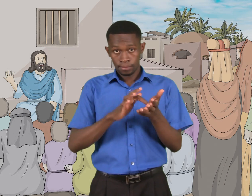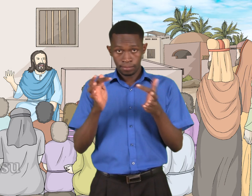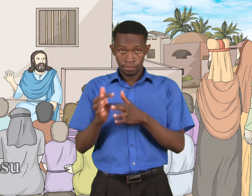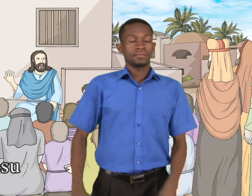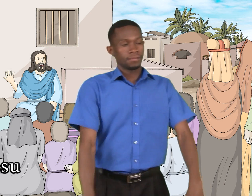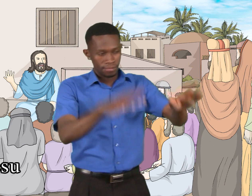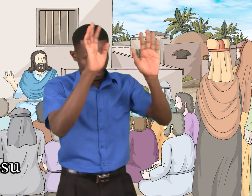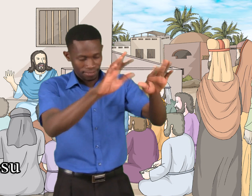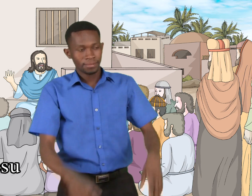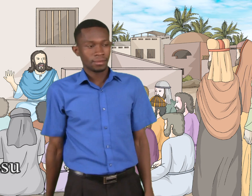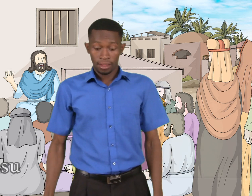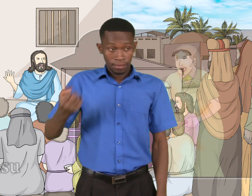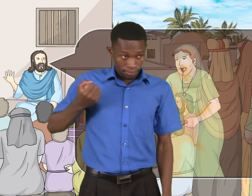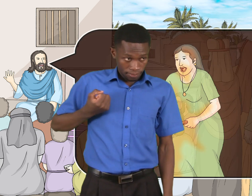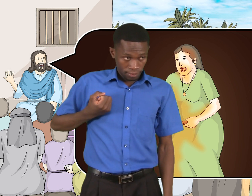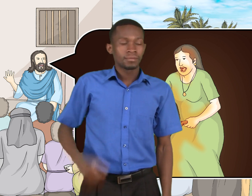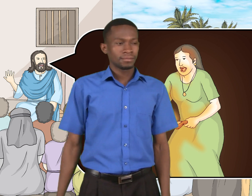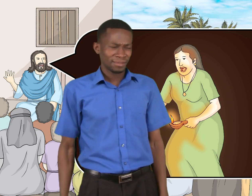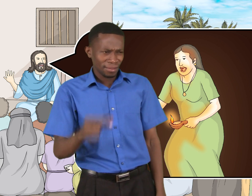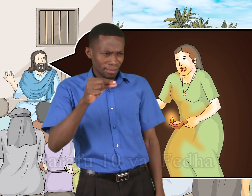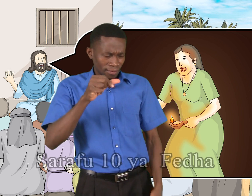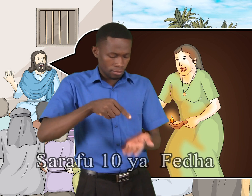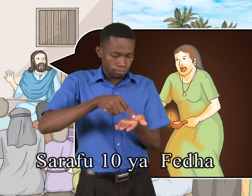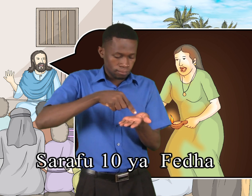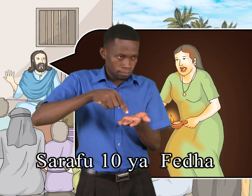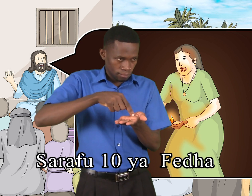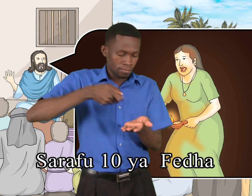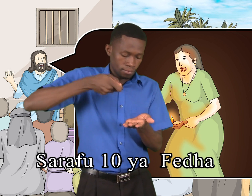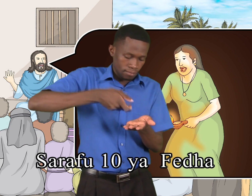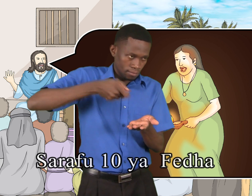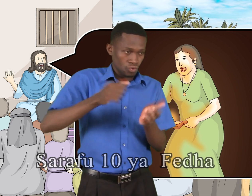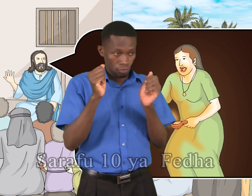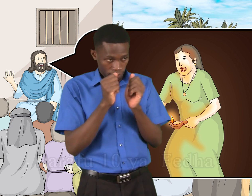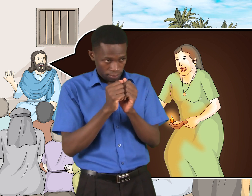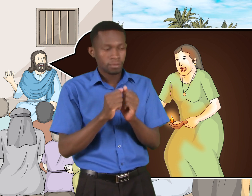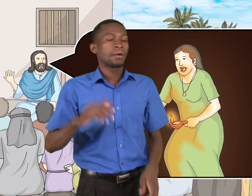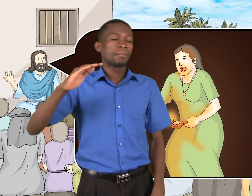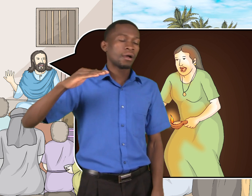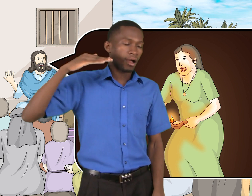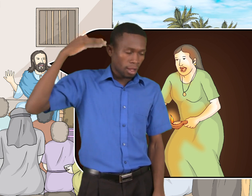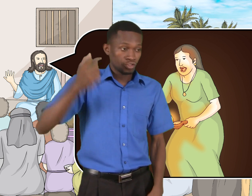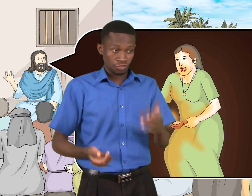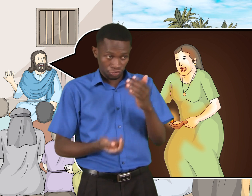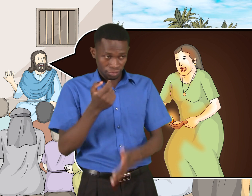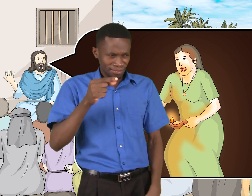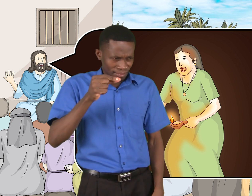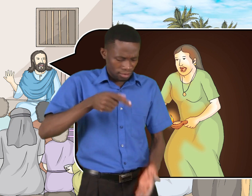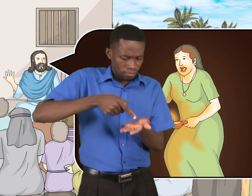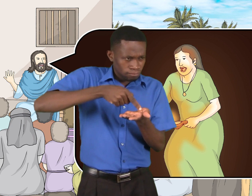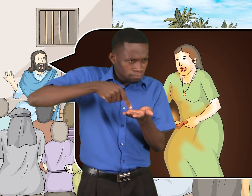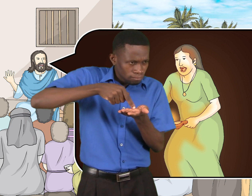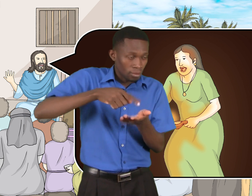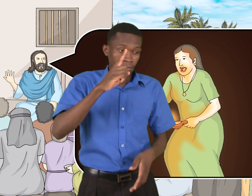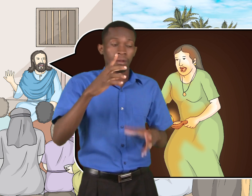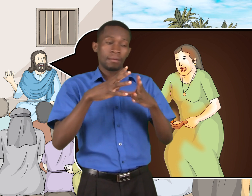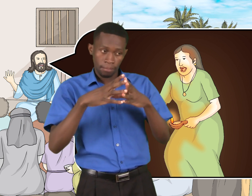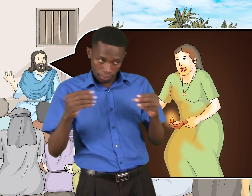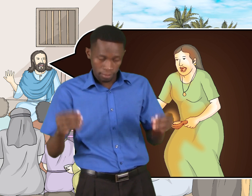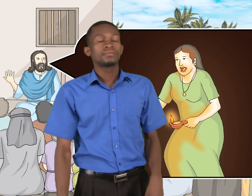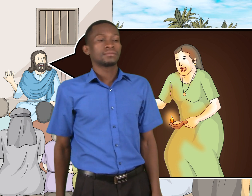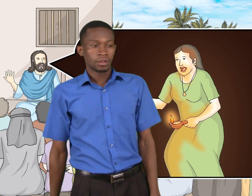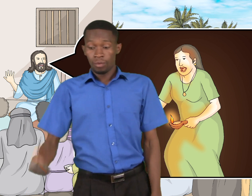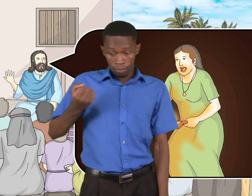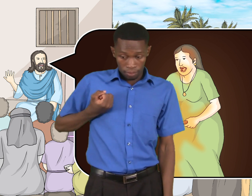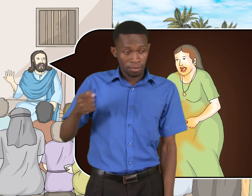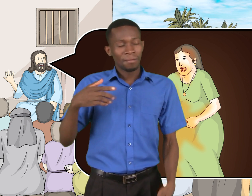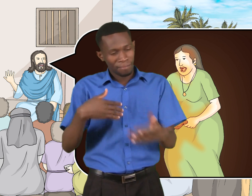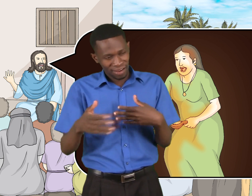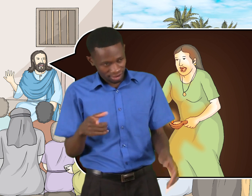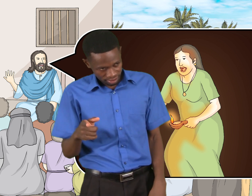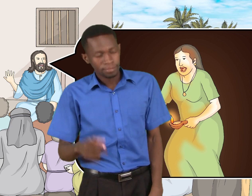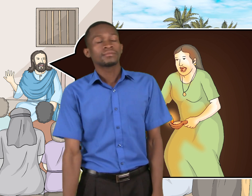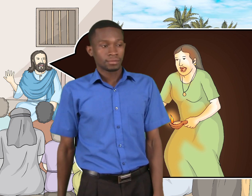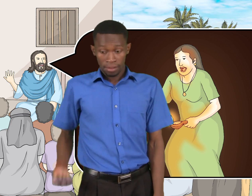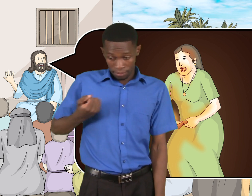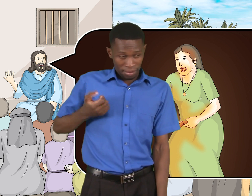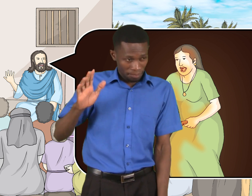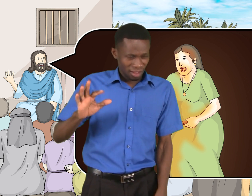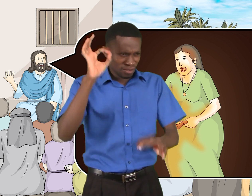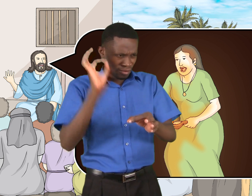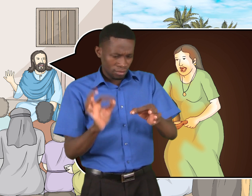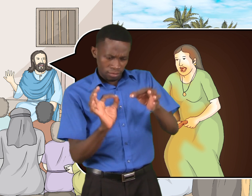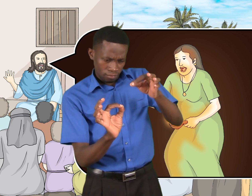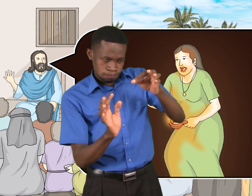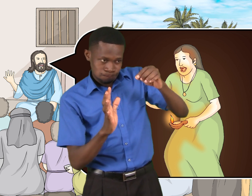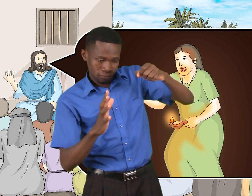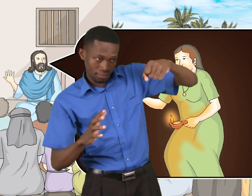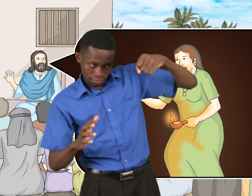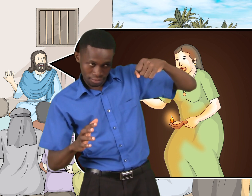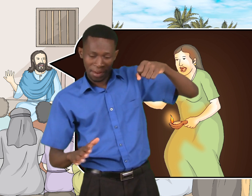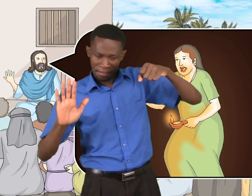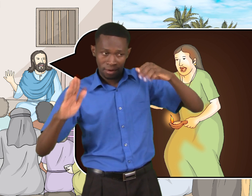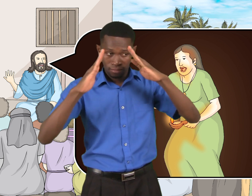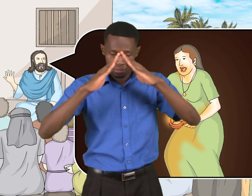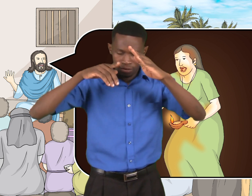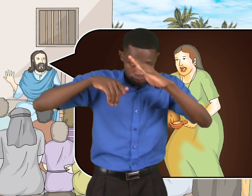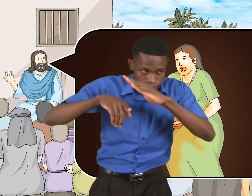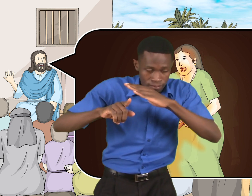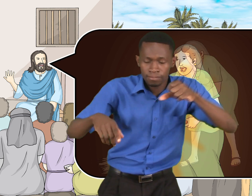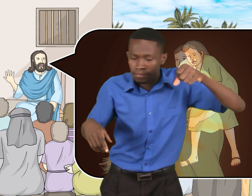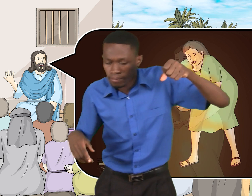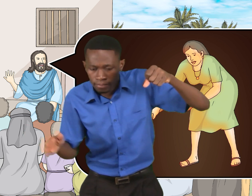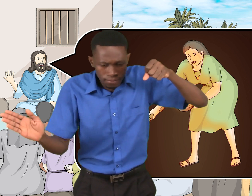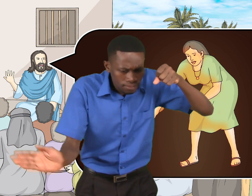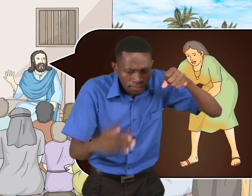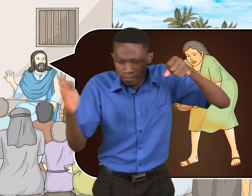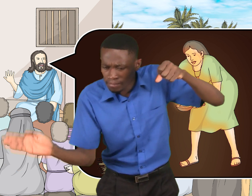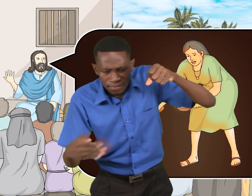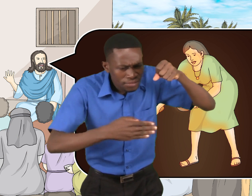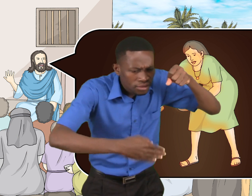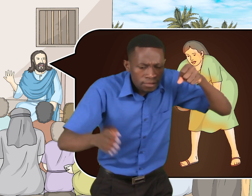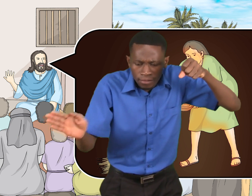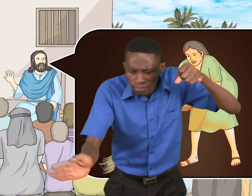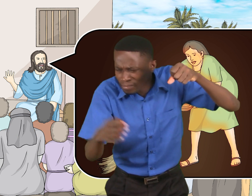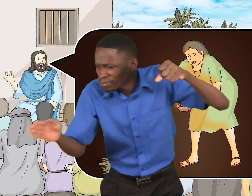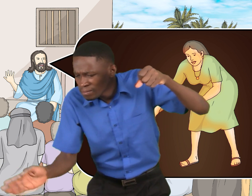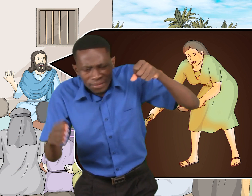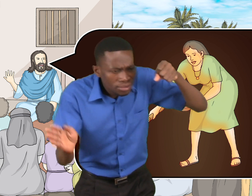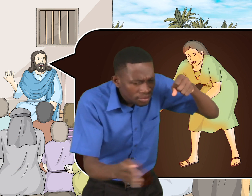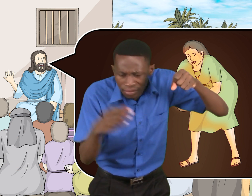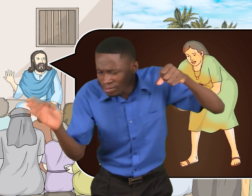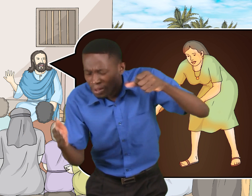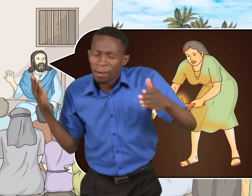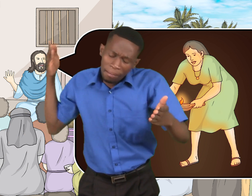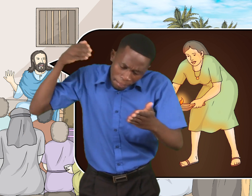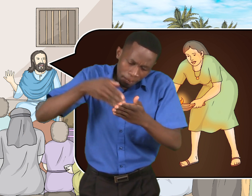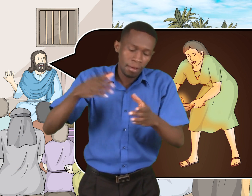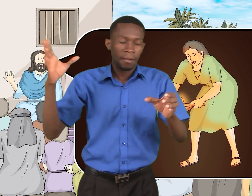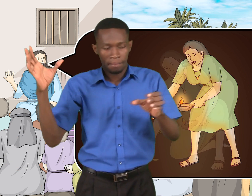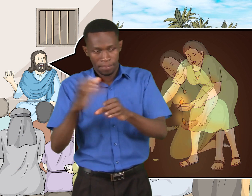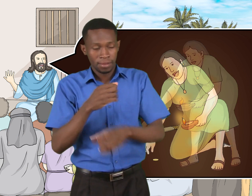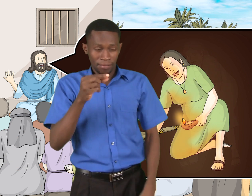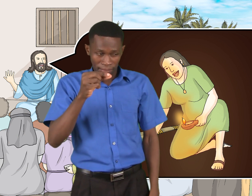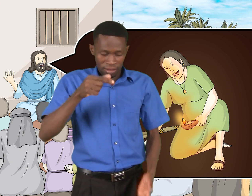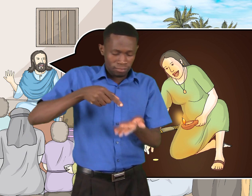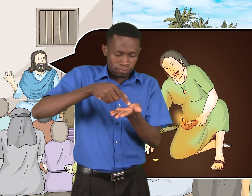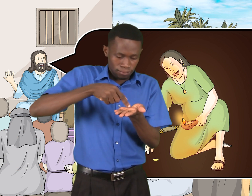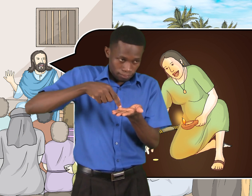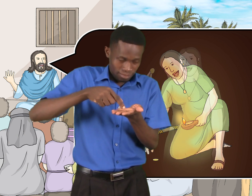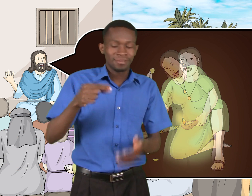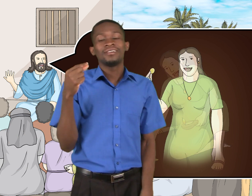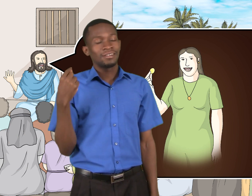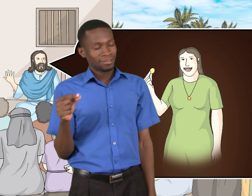Or what woman who has ten silver coins and loses one of them does not light a lamp, sweep her house, and search carefully until she finds it?